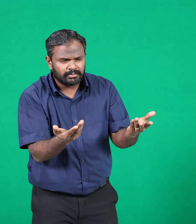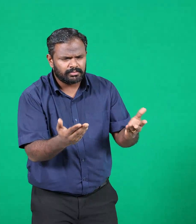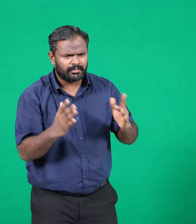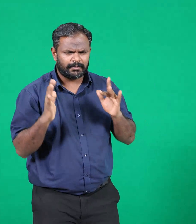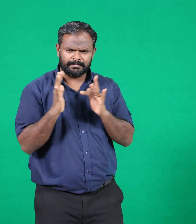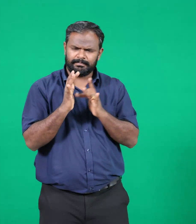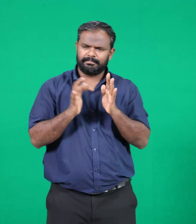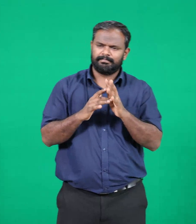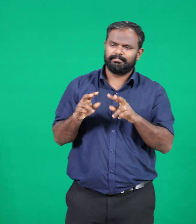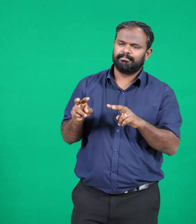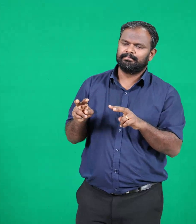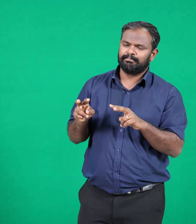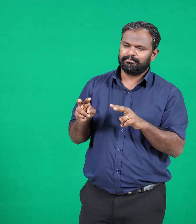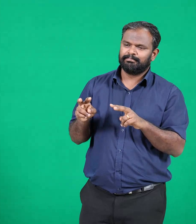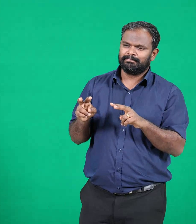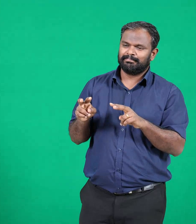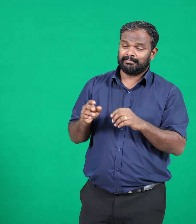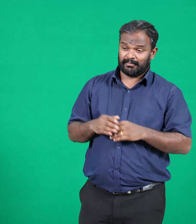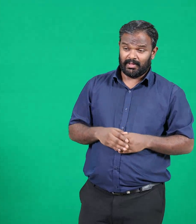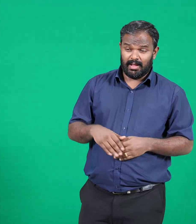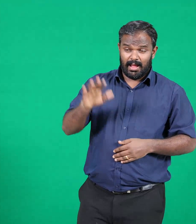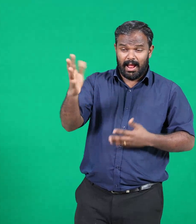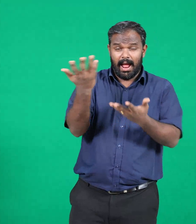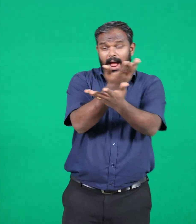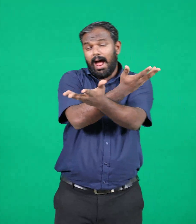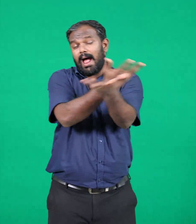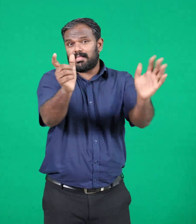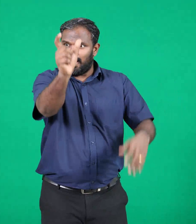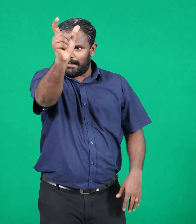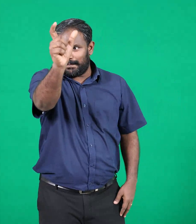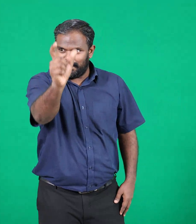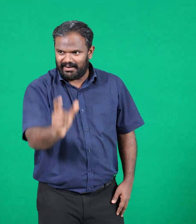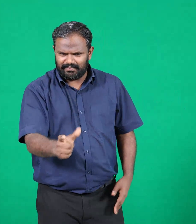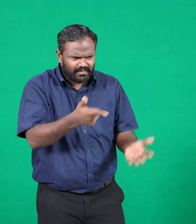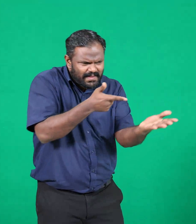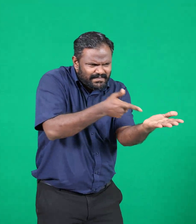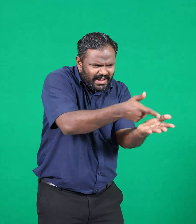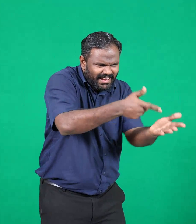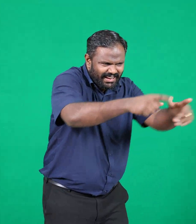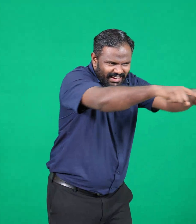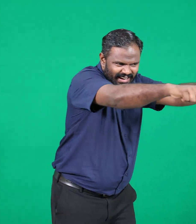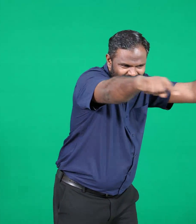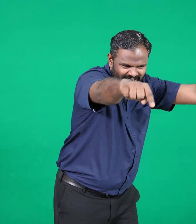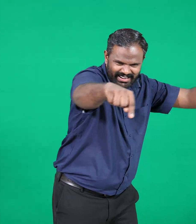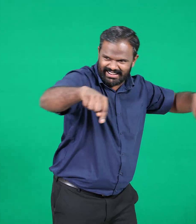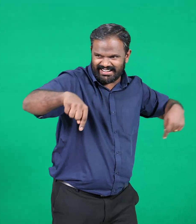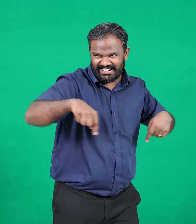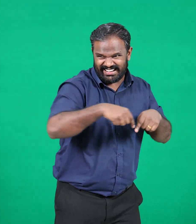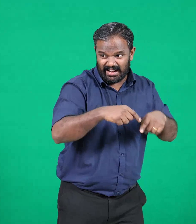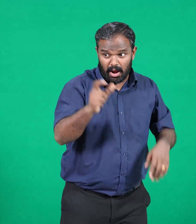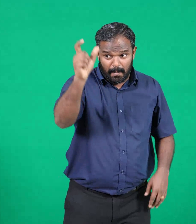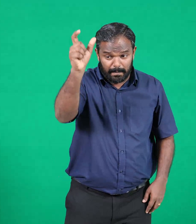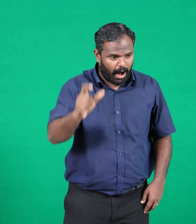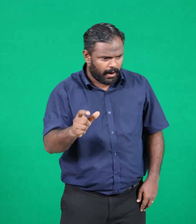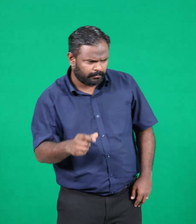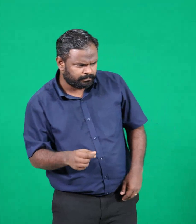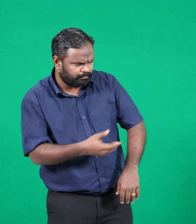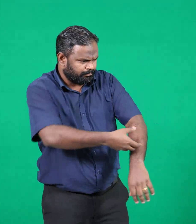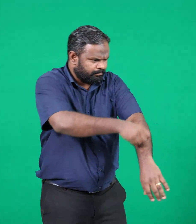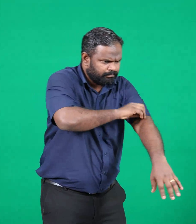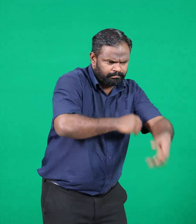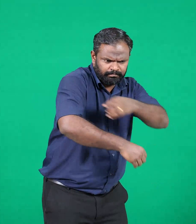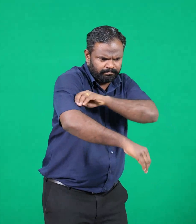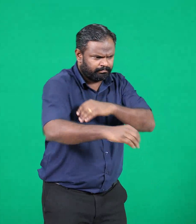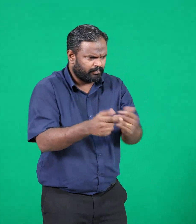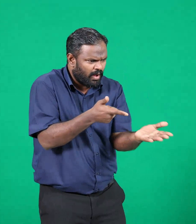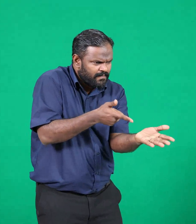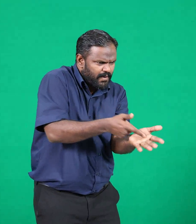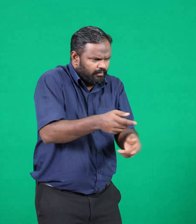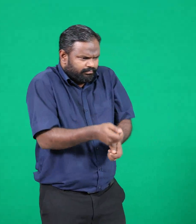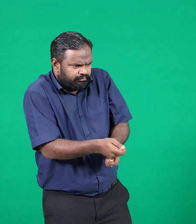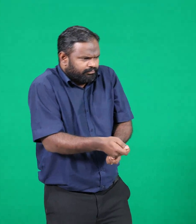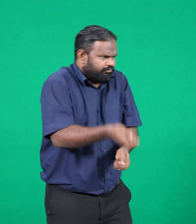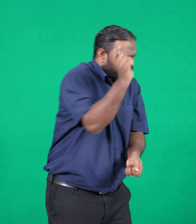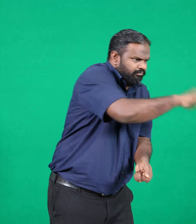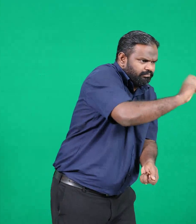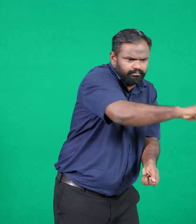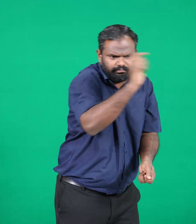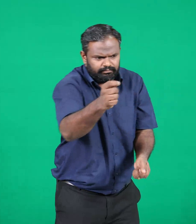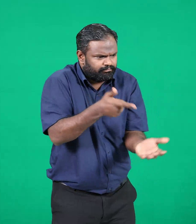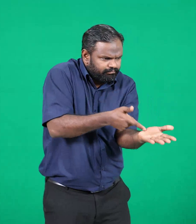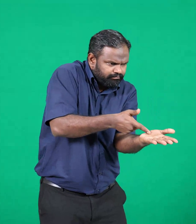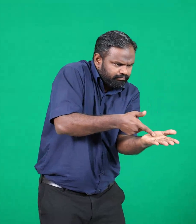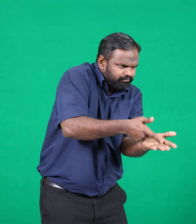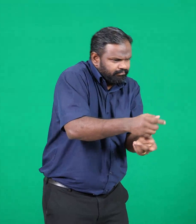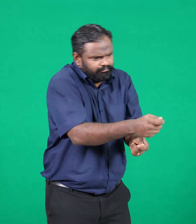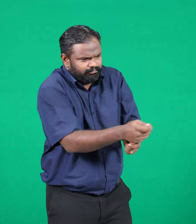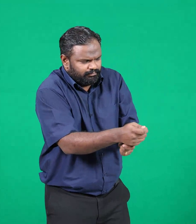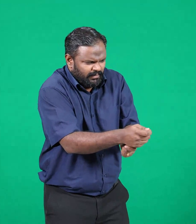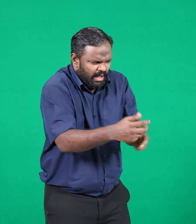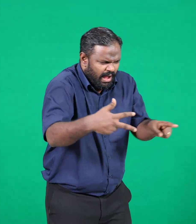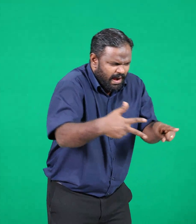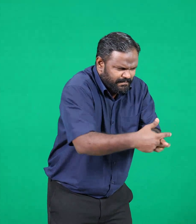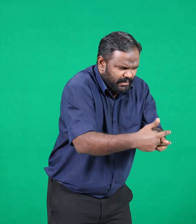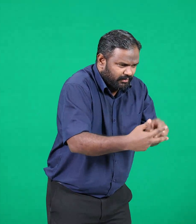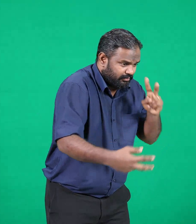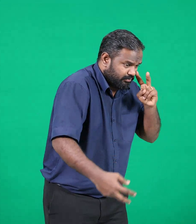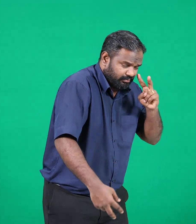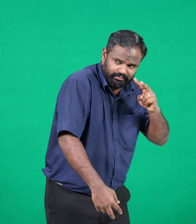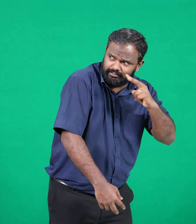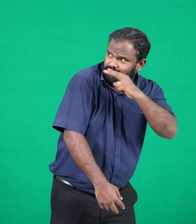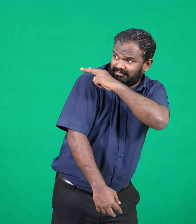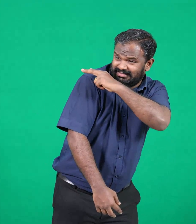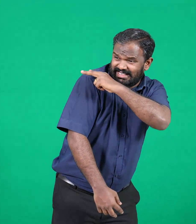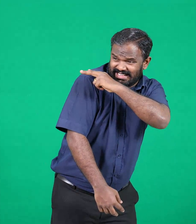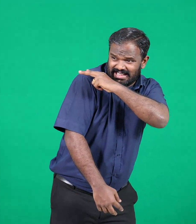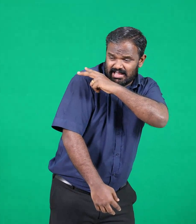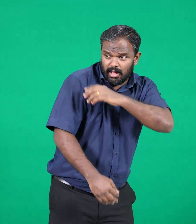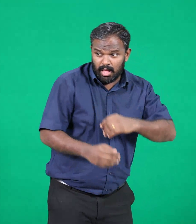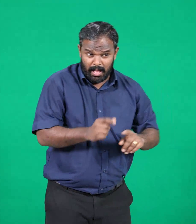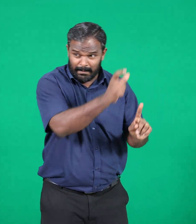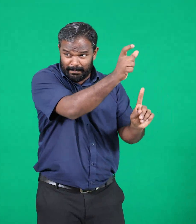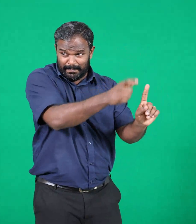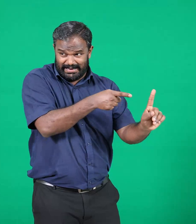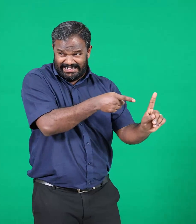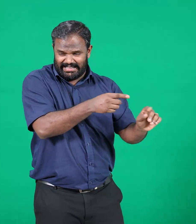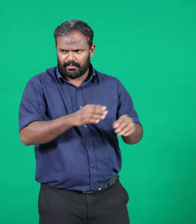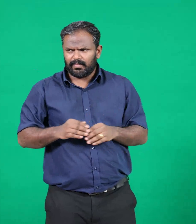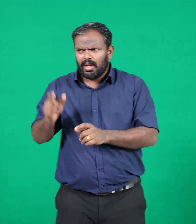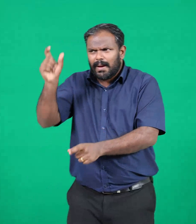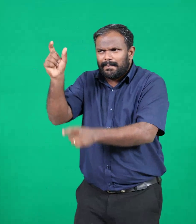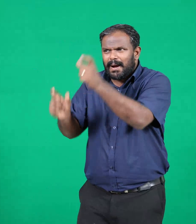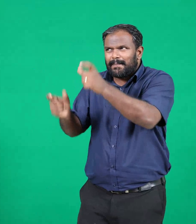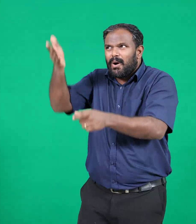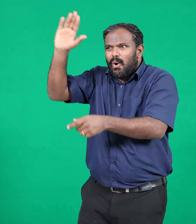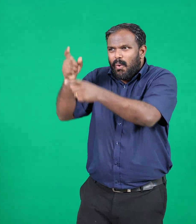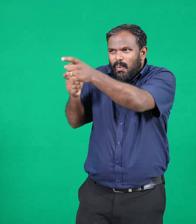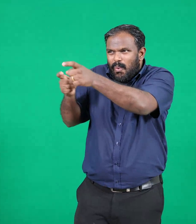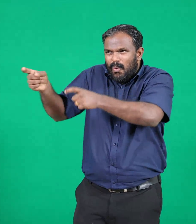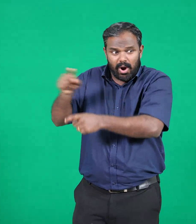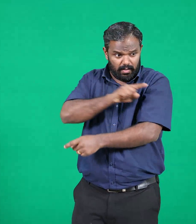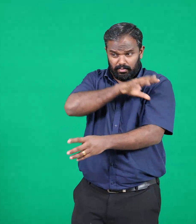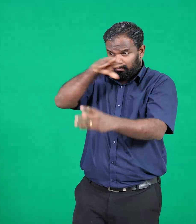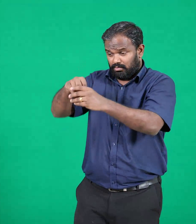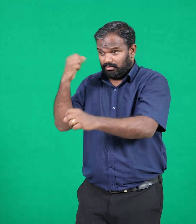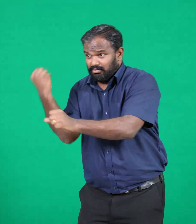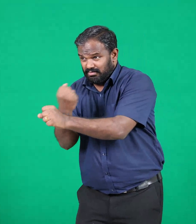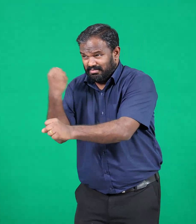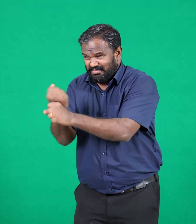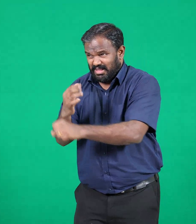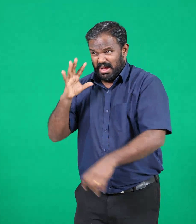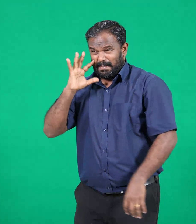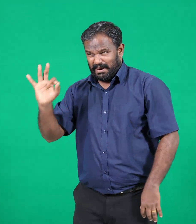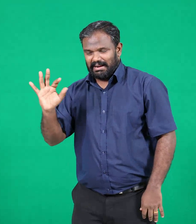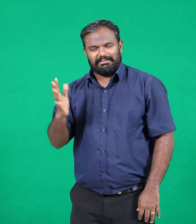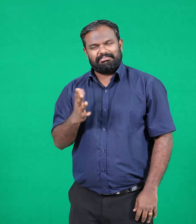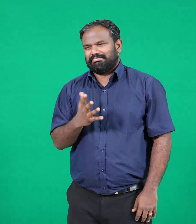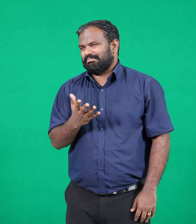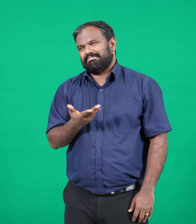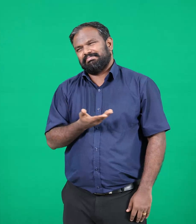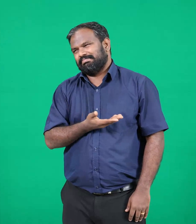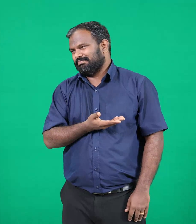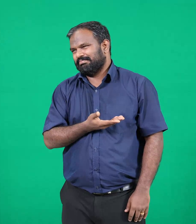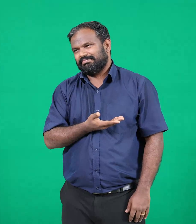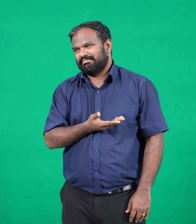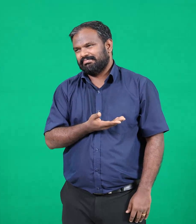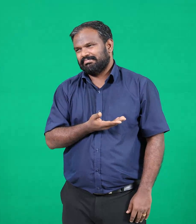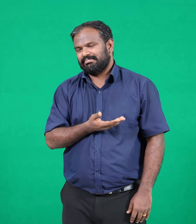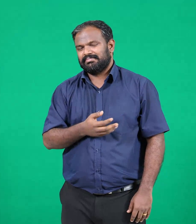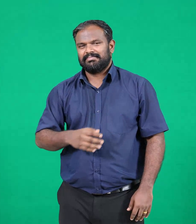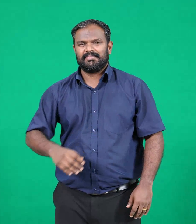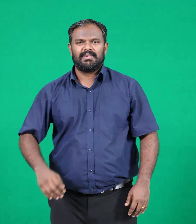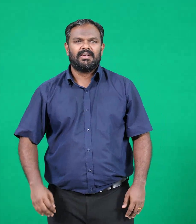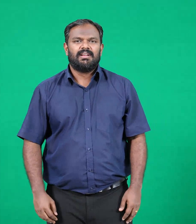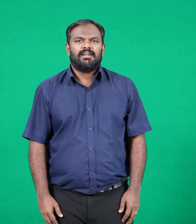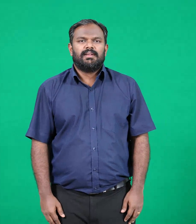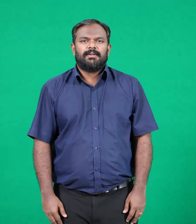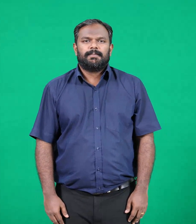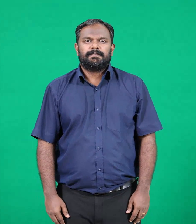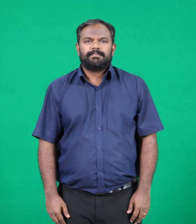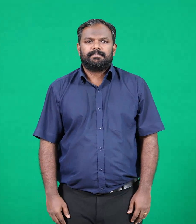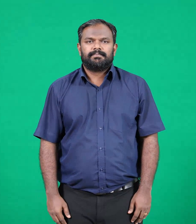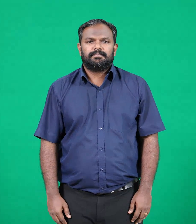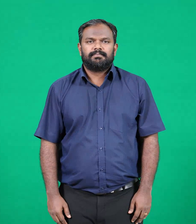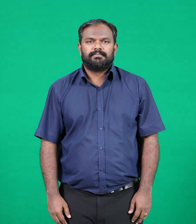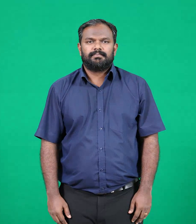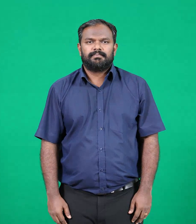Then Jesus declared, "No one who puts his hand to the plow and then looks back is fit for the kingdom of God."